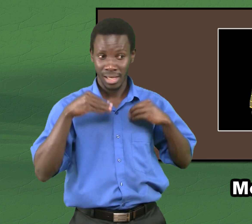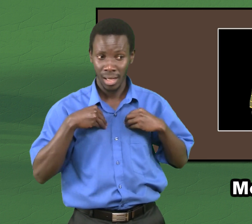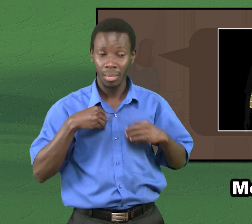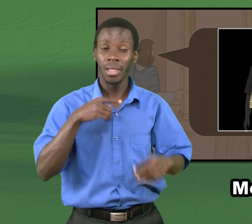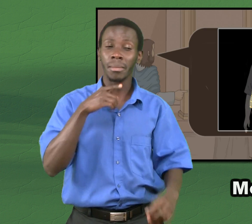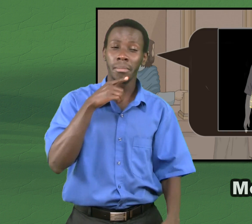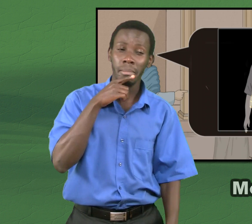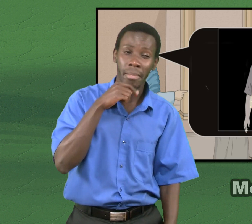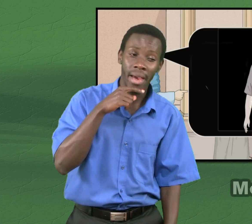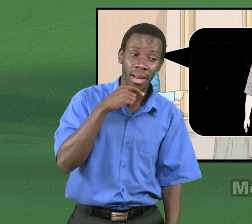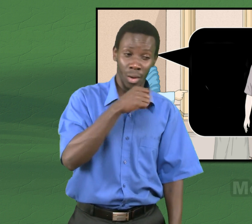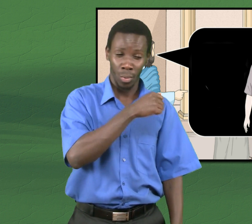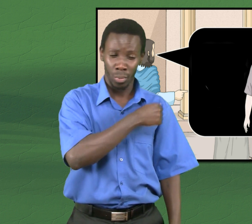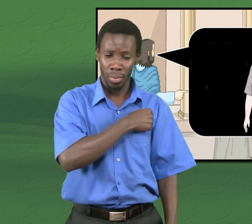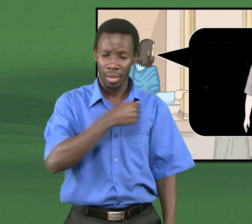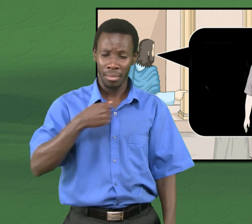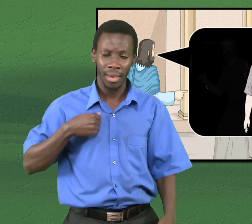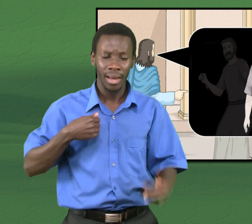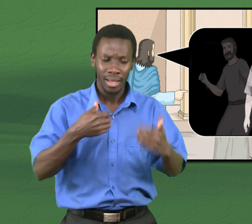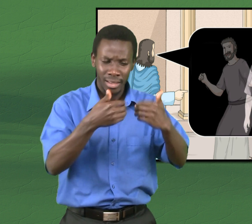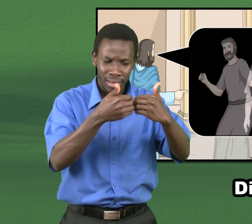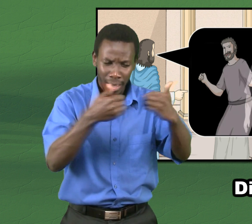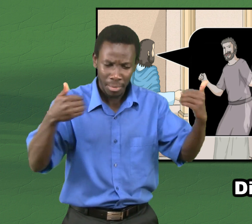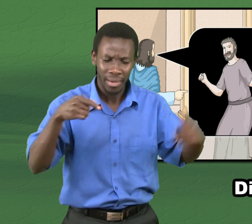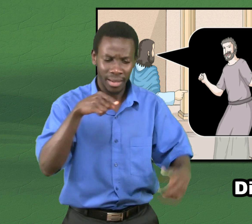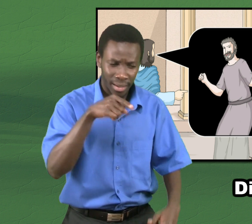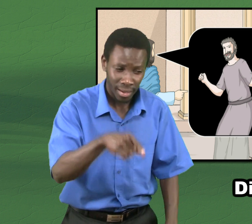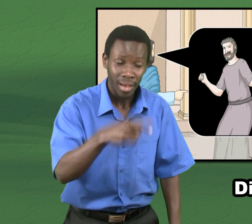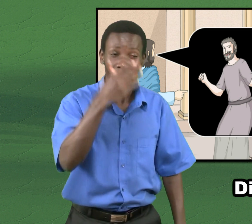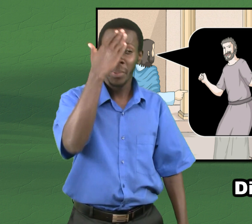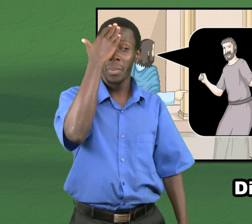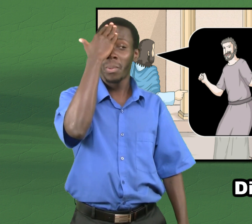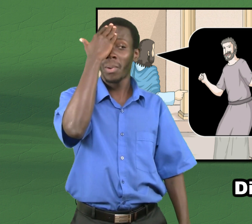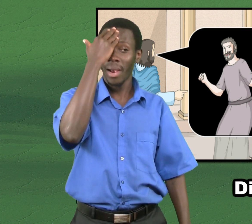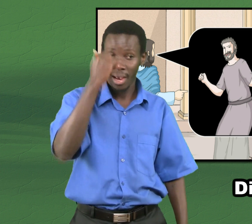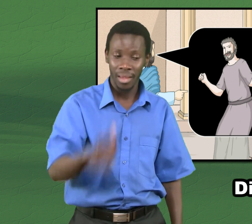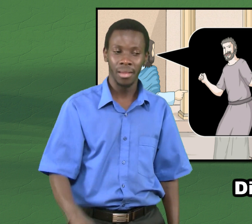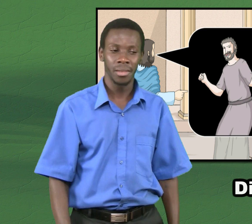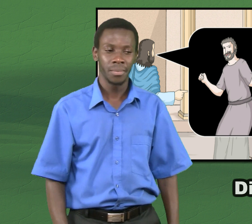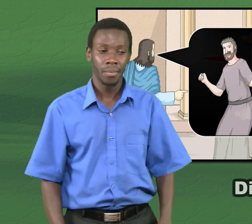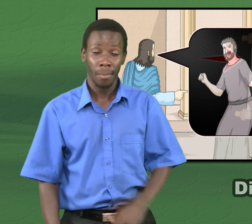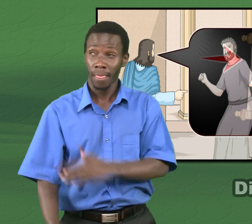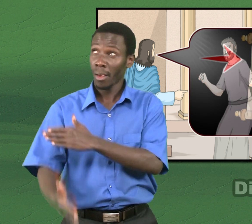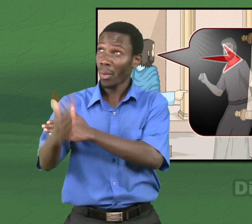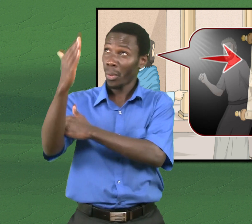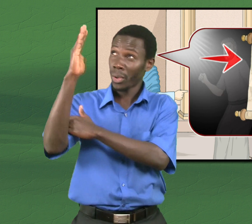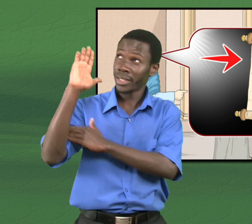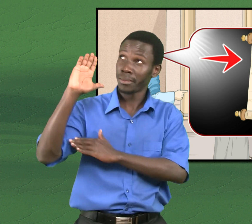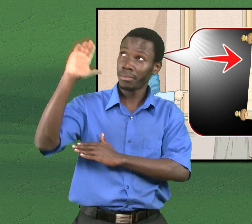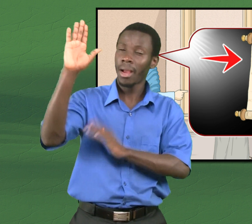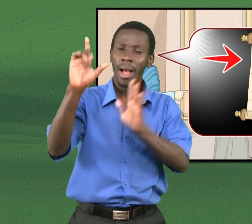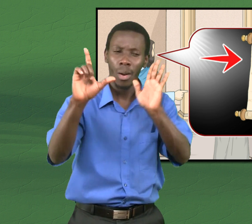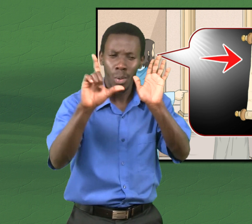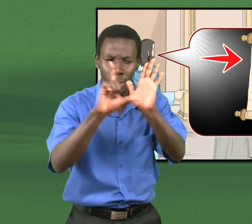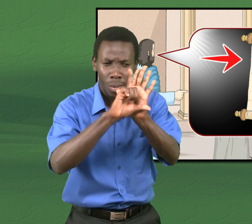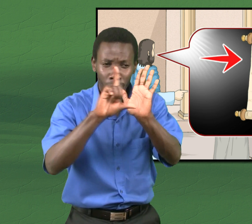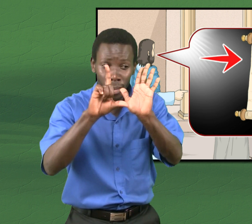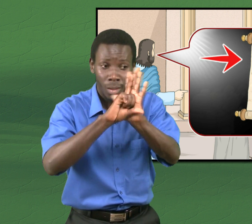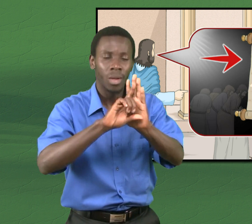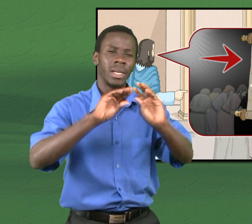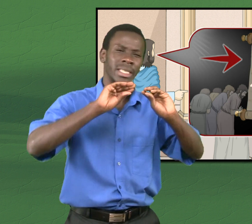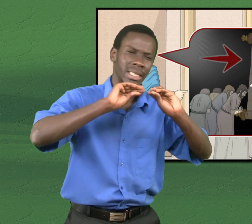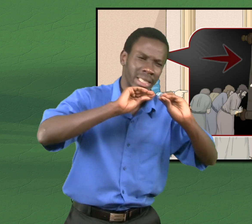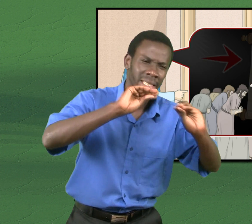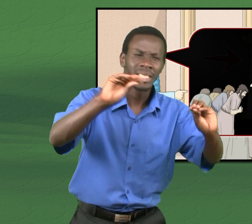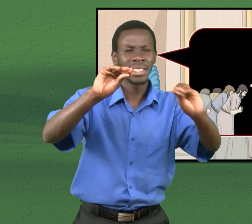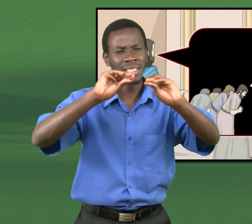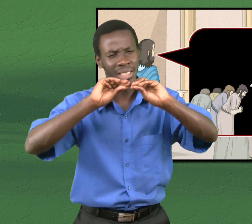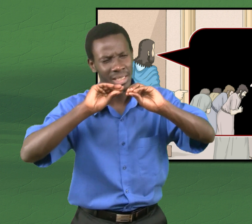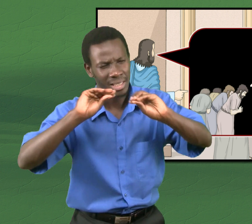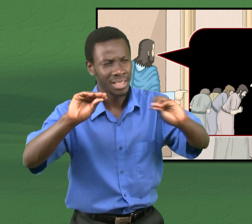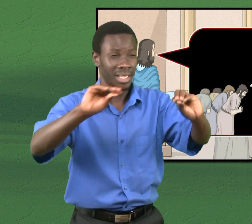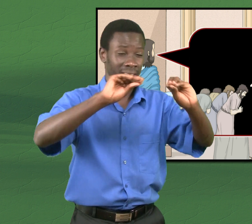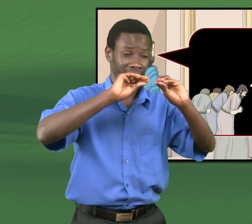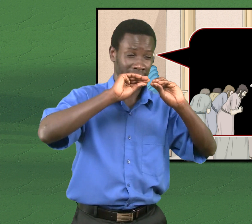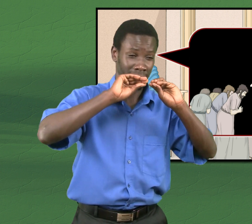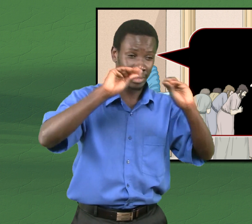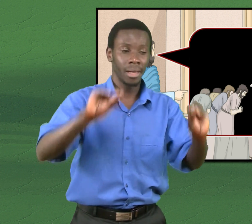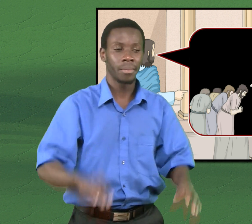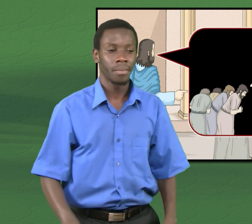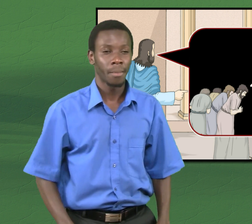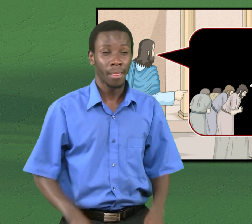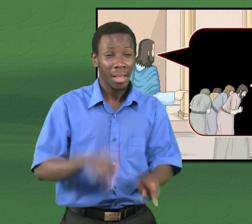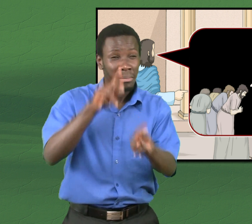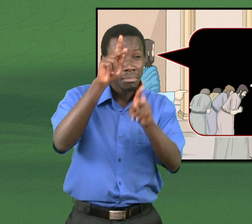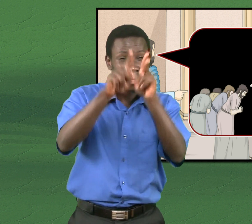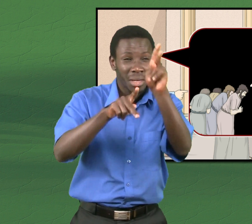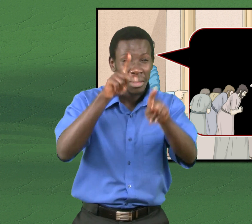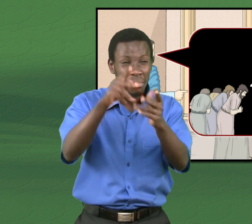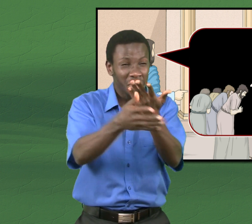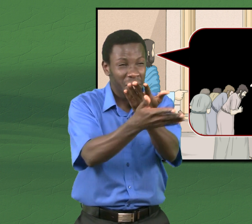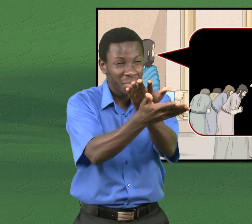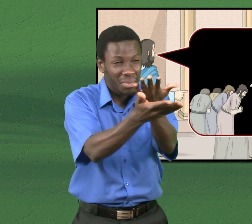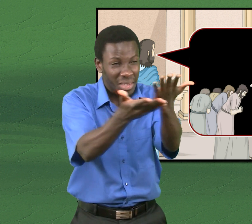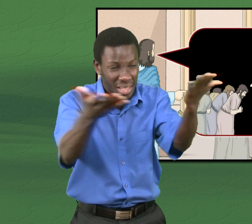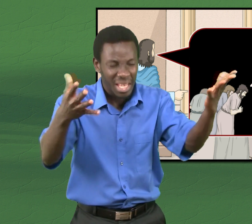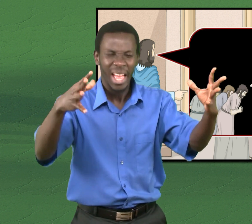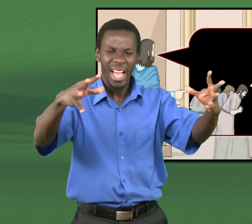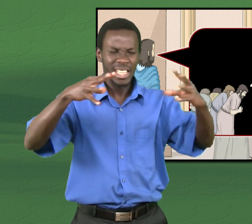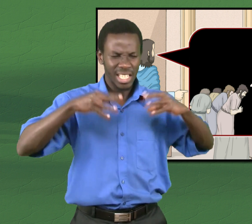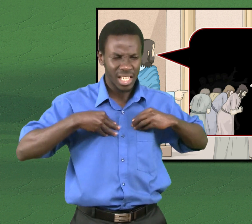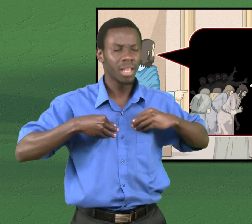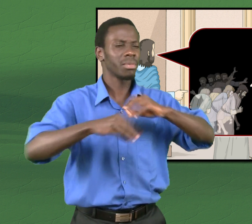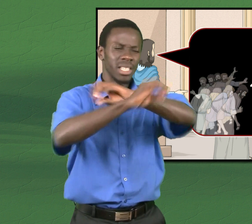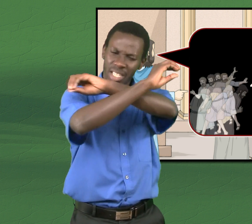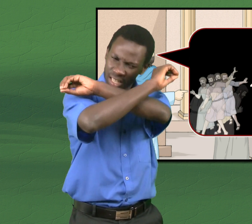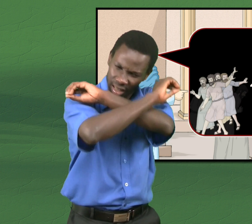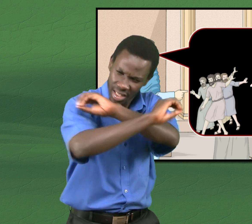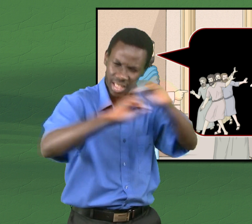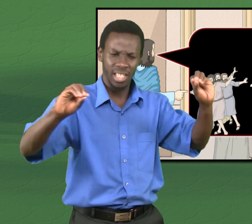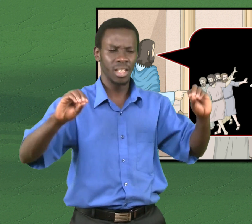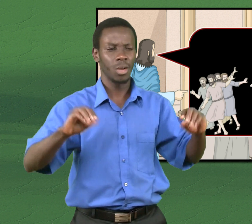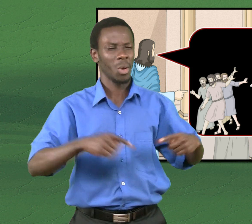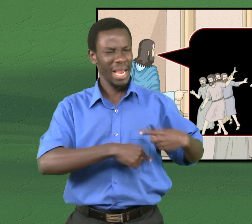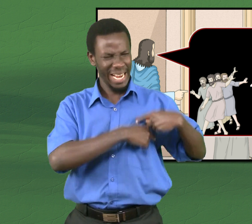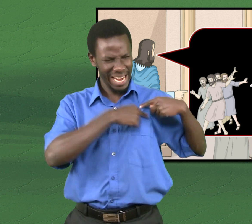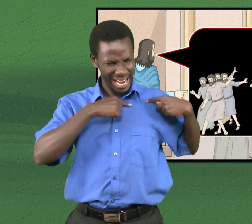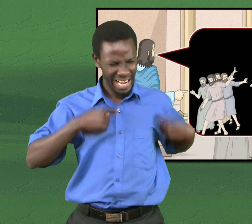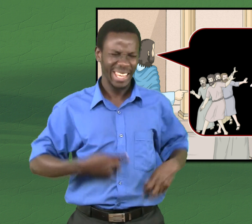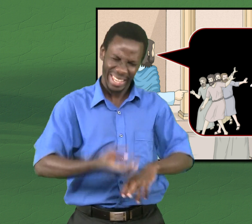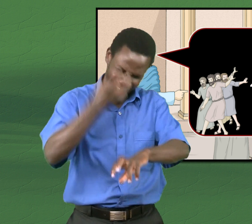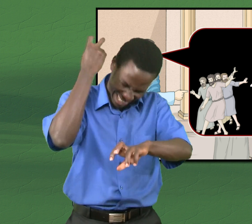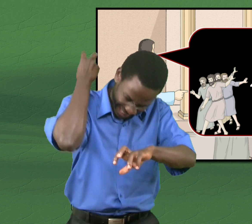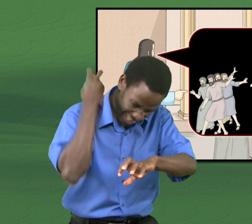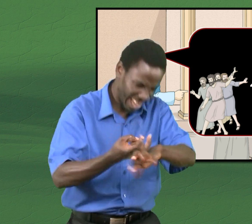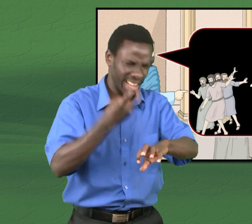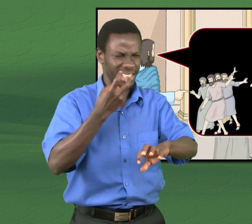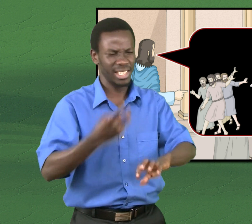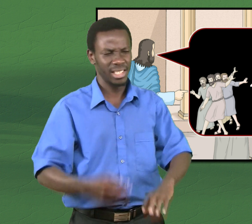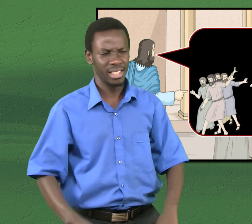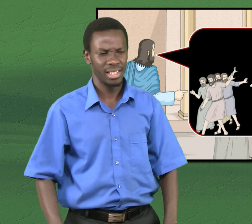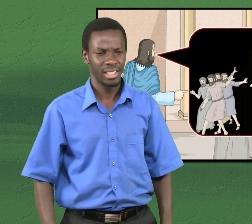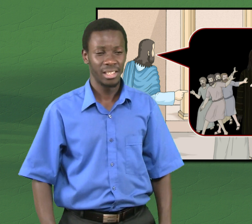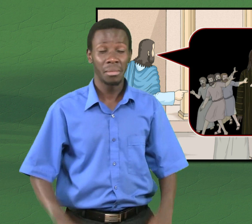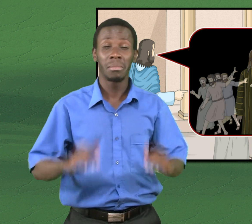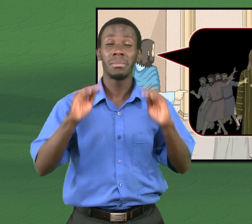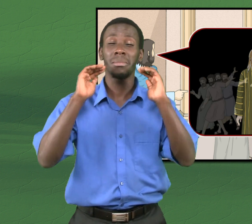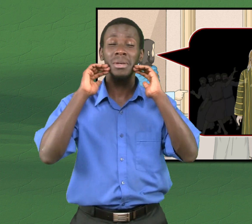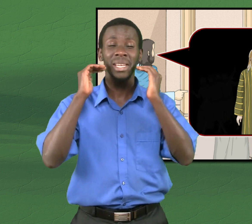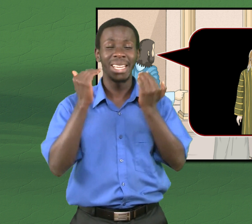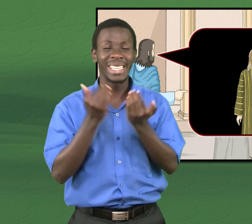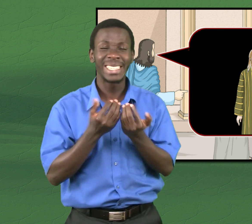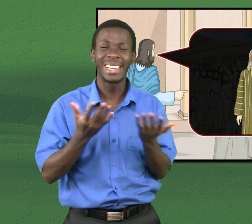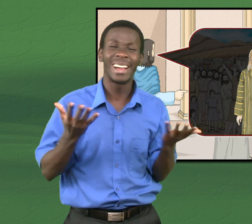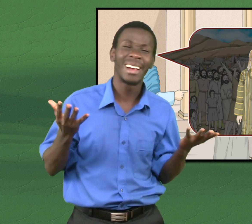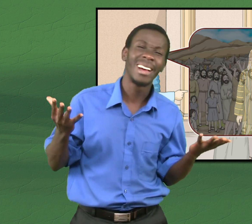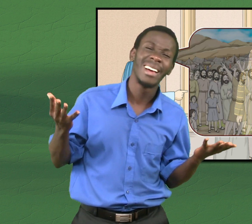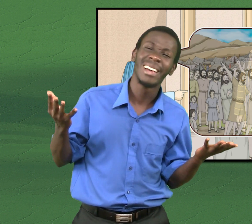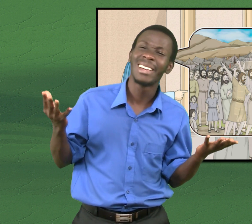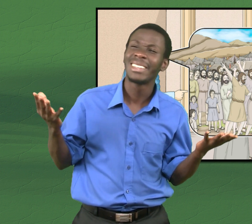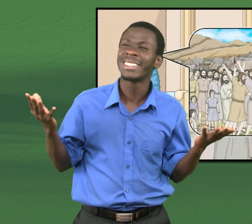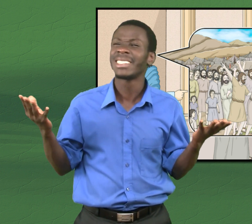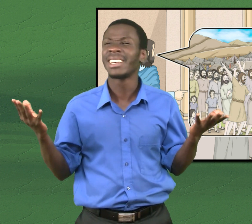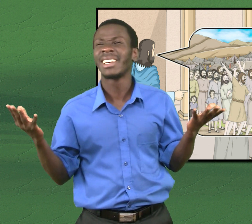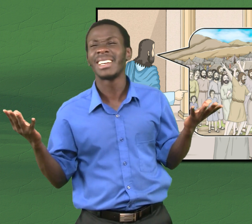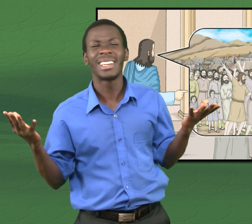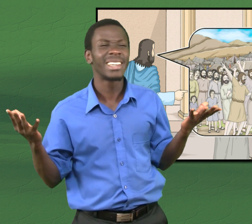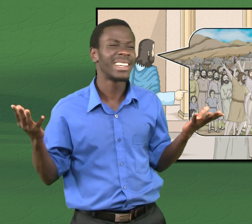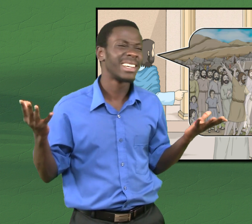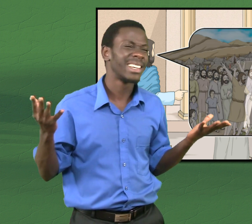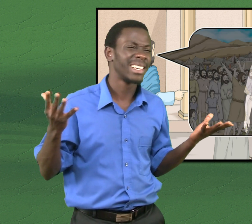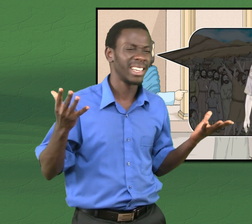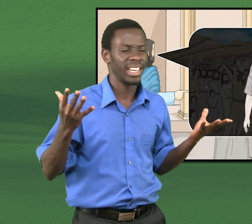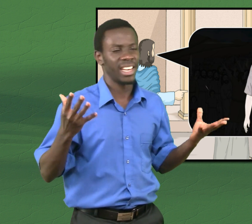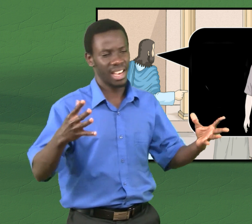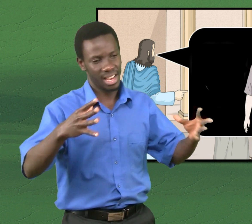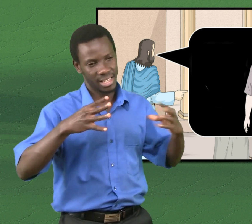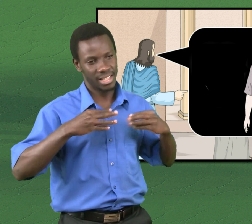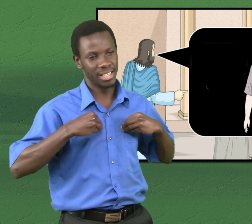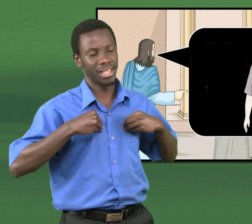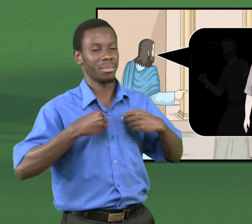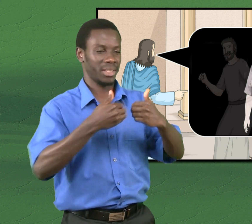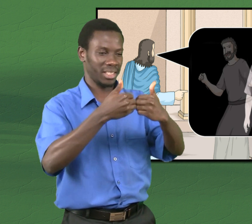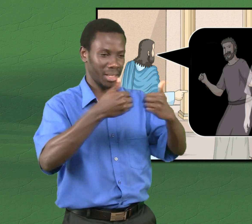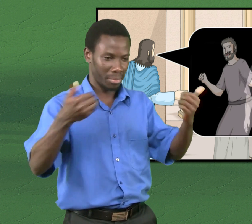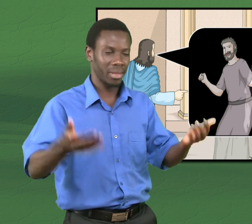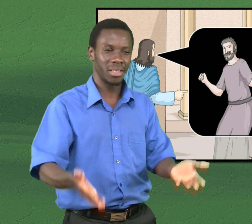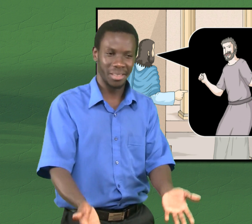but it was not this way from the beginning.